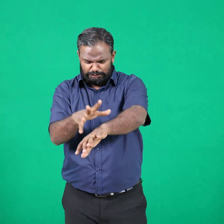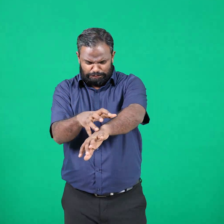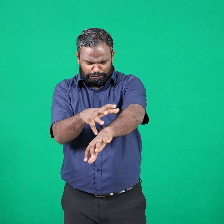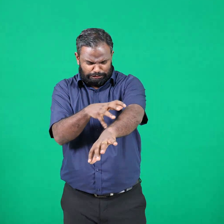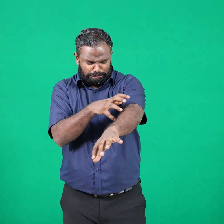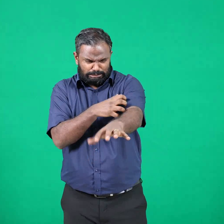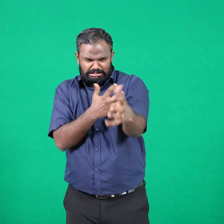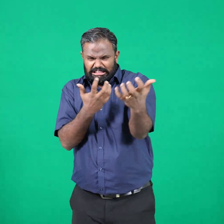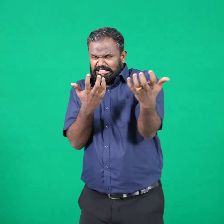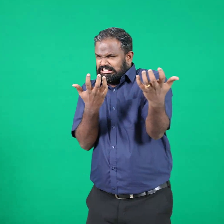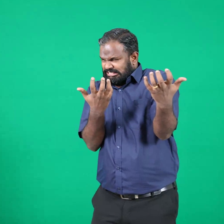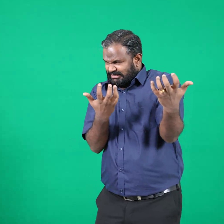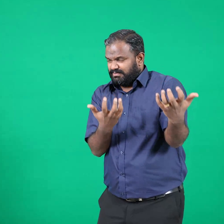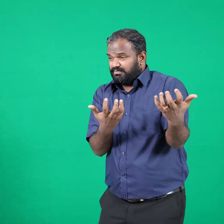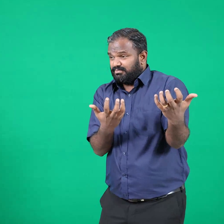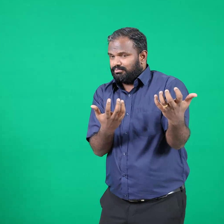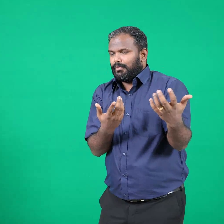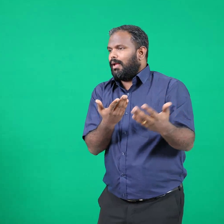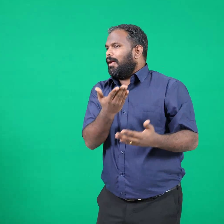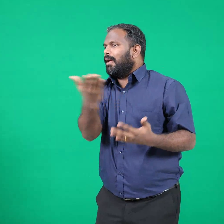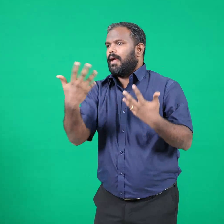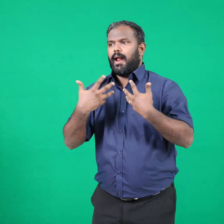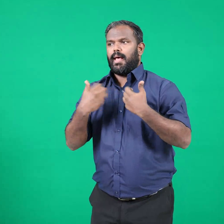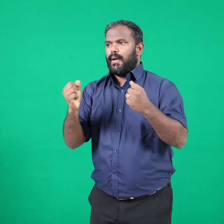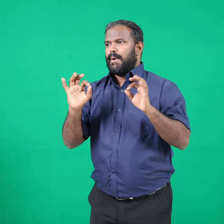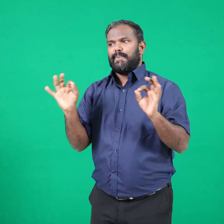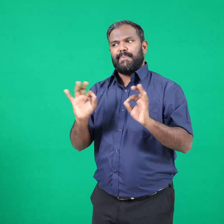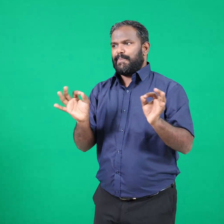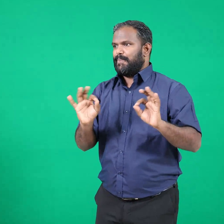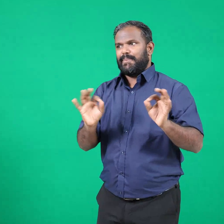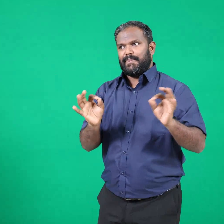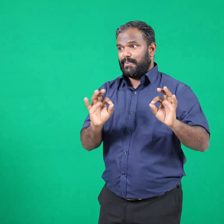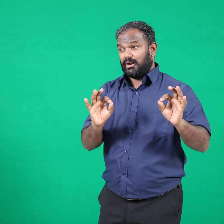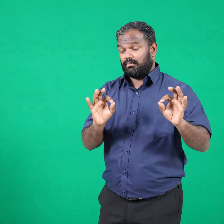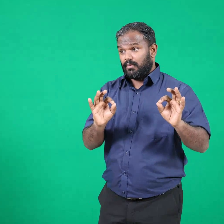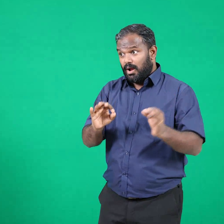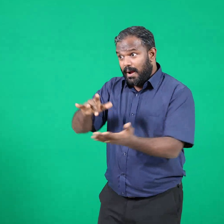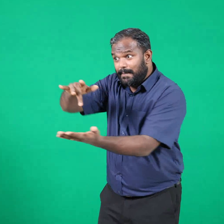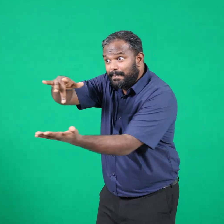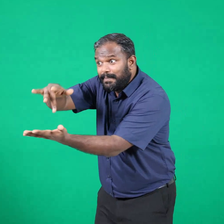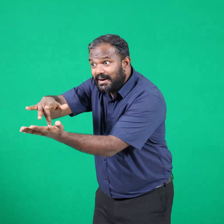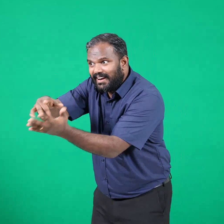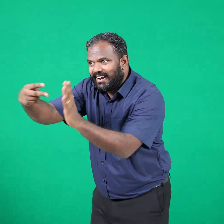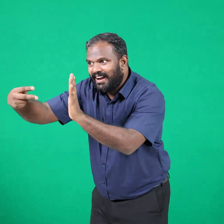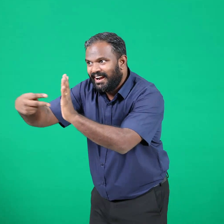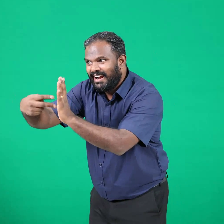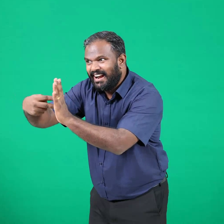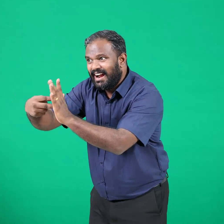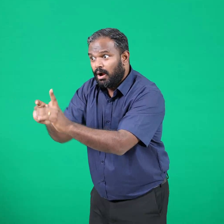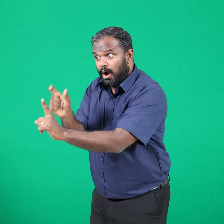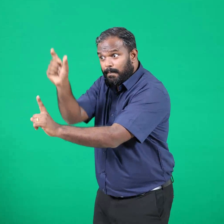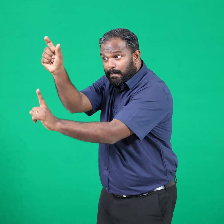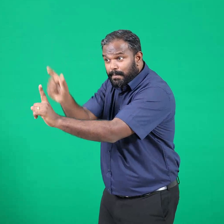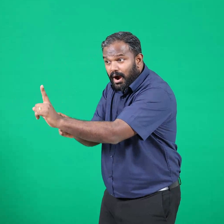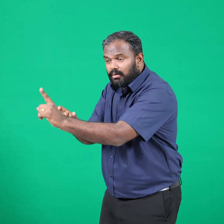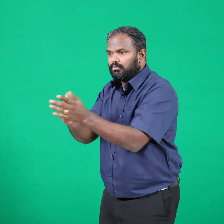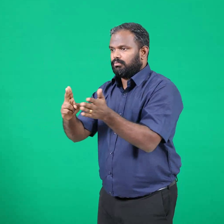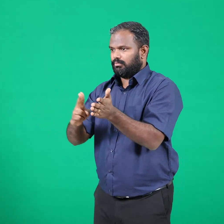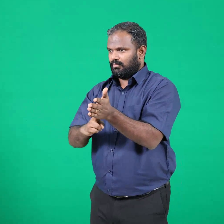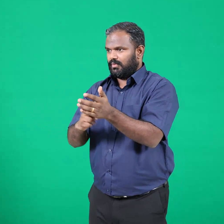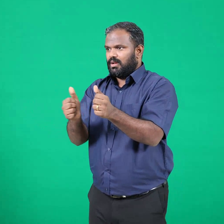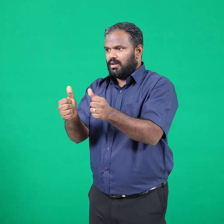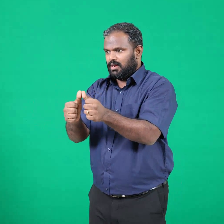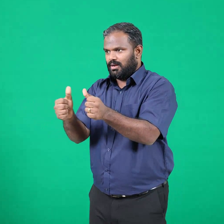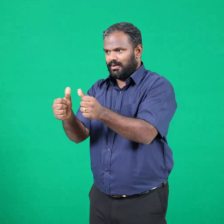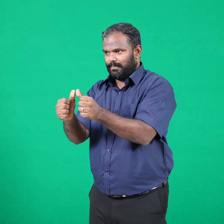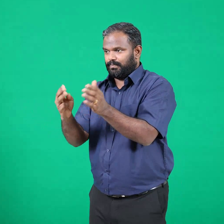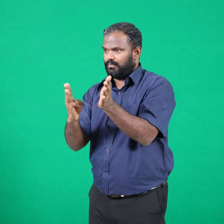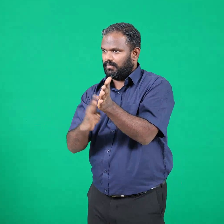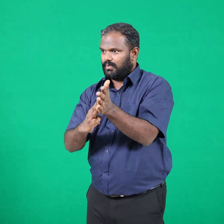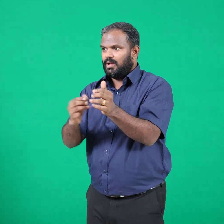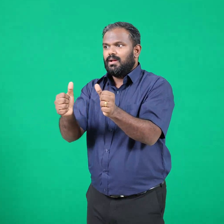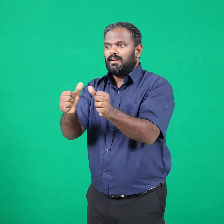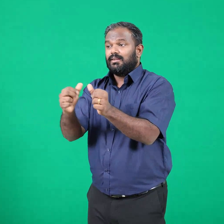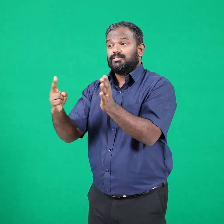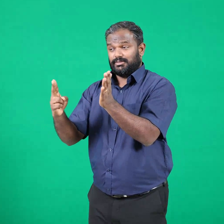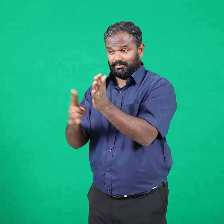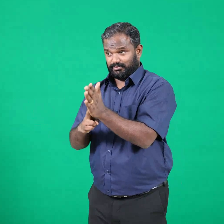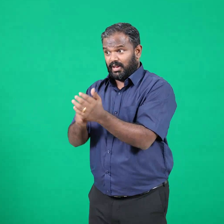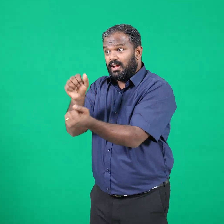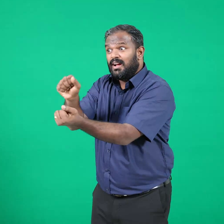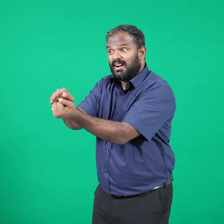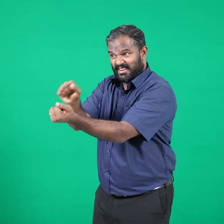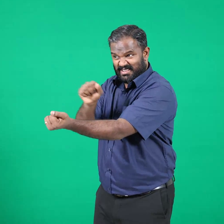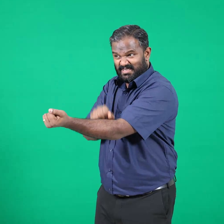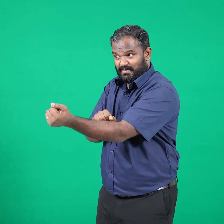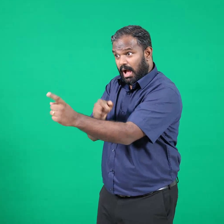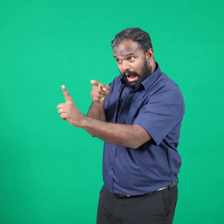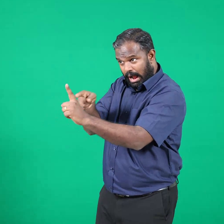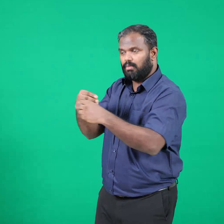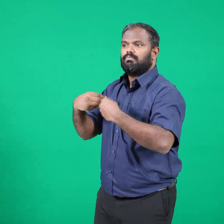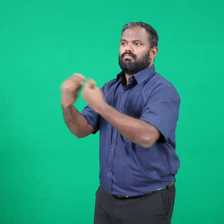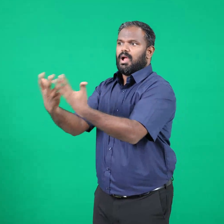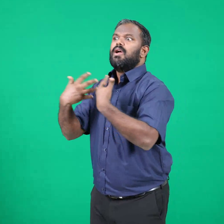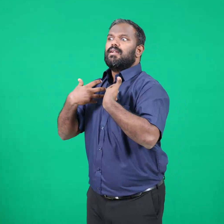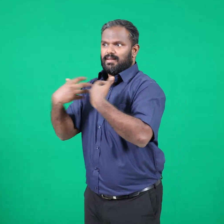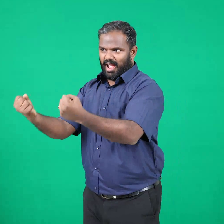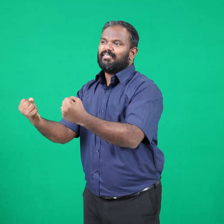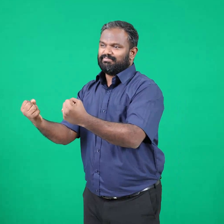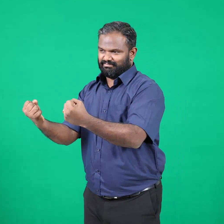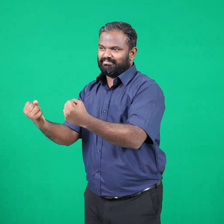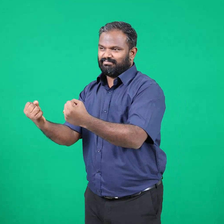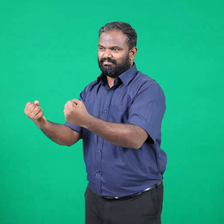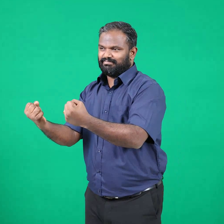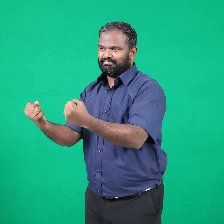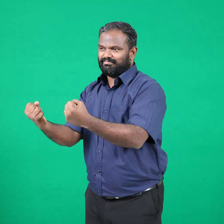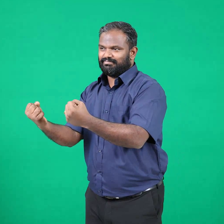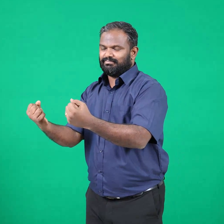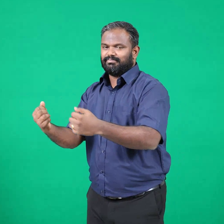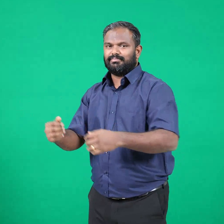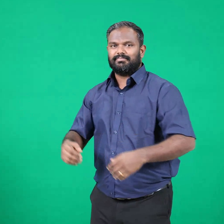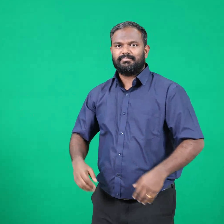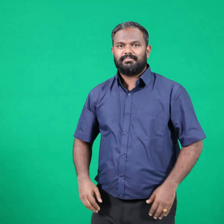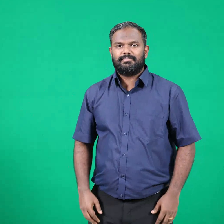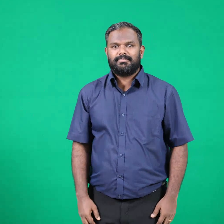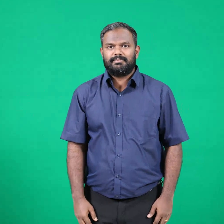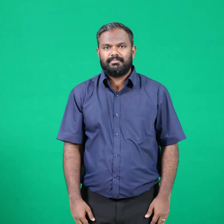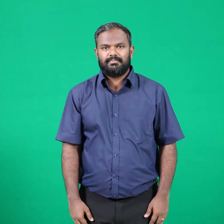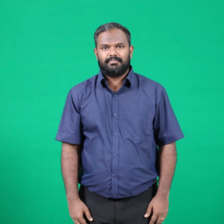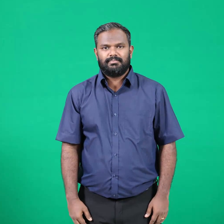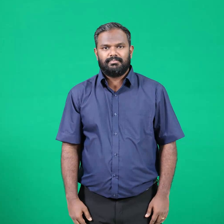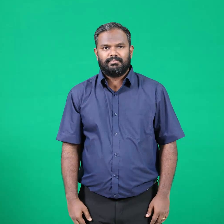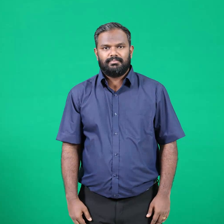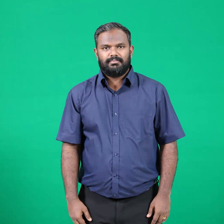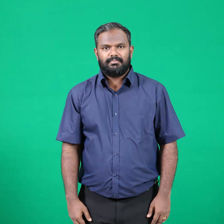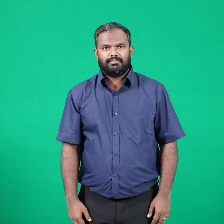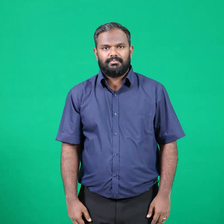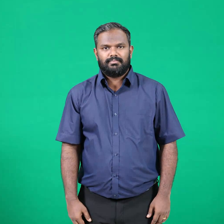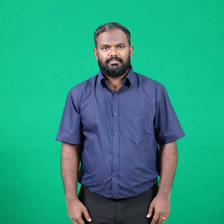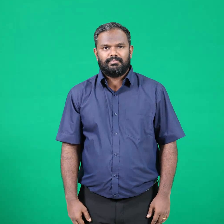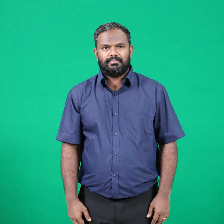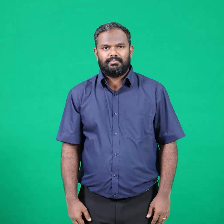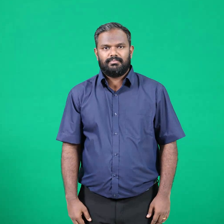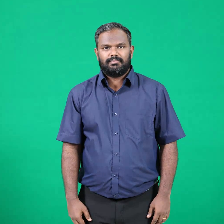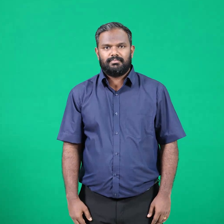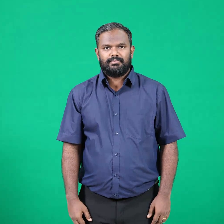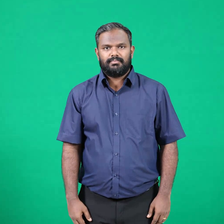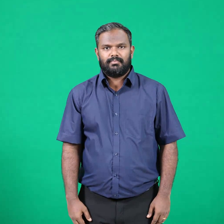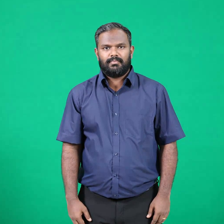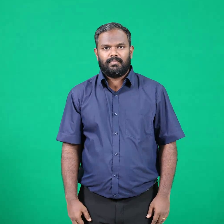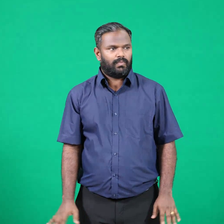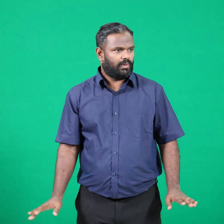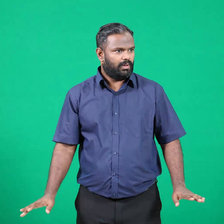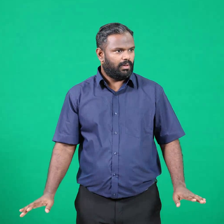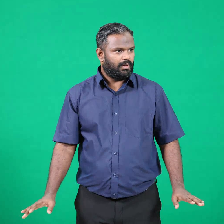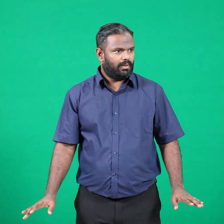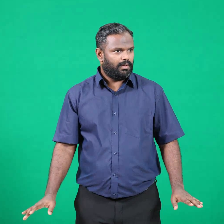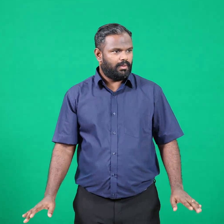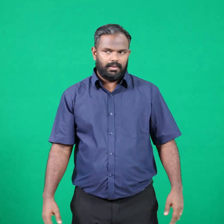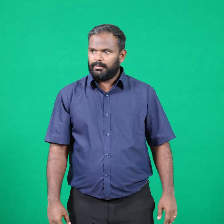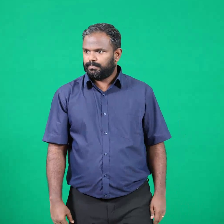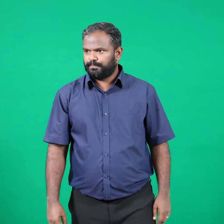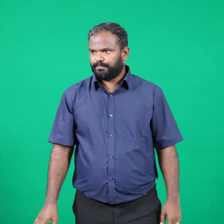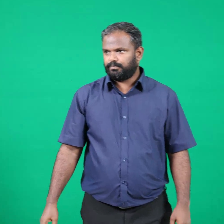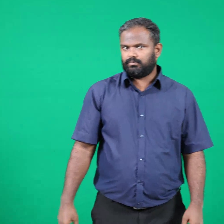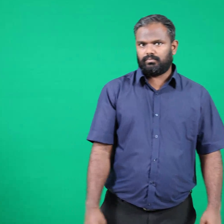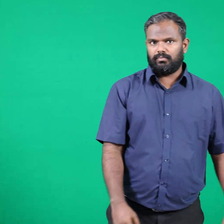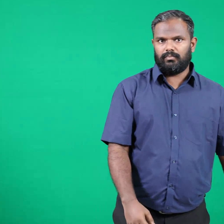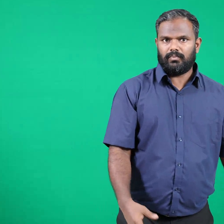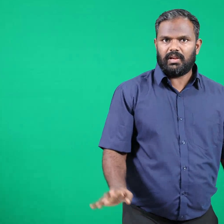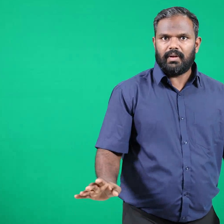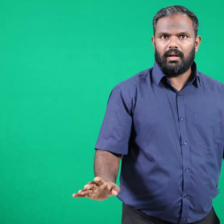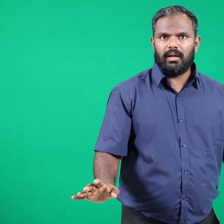Yet not one of them was cleansed- only Naaman the Syrian."